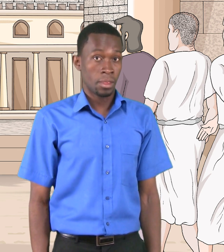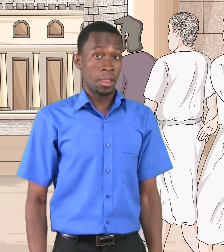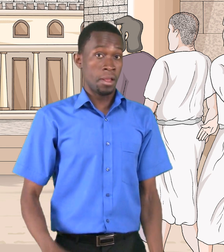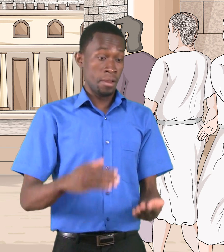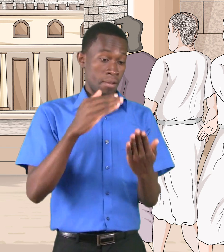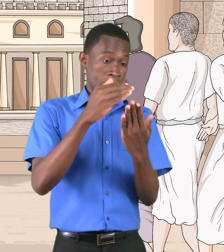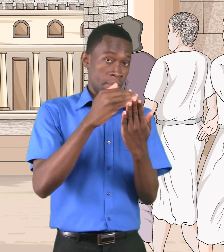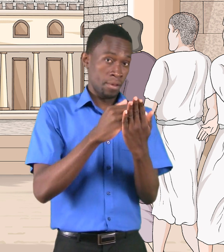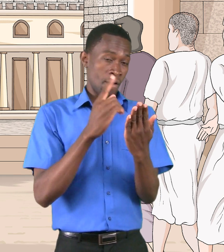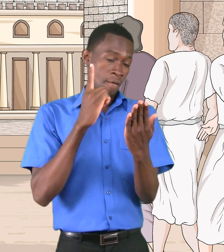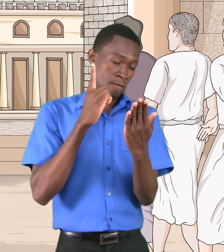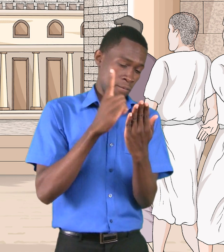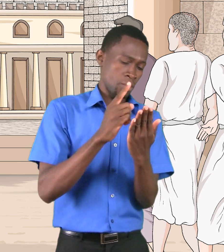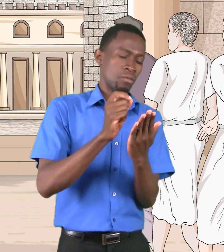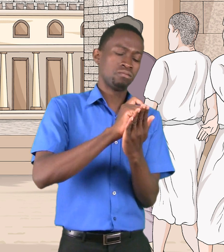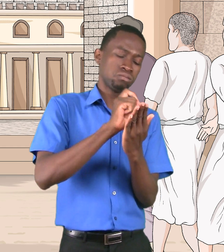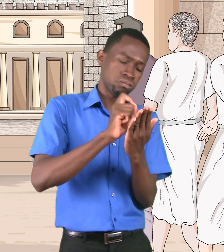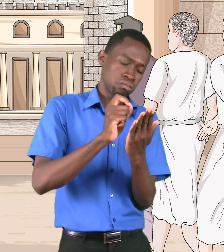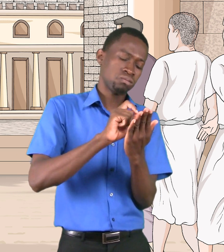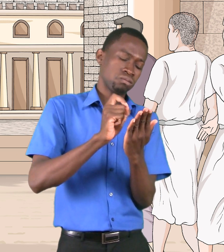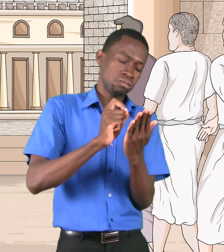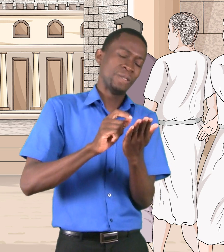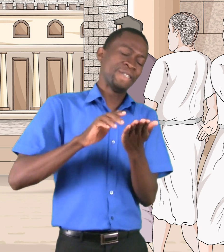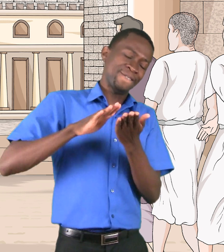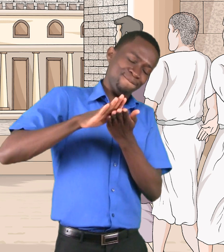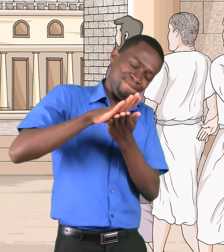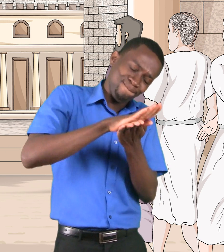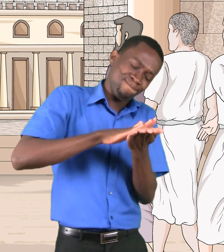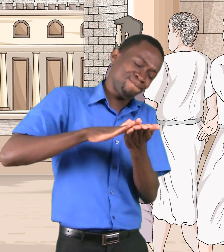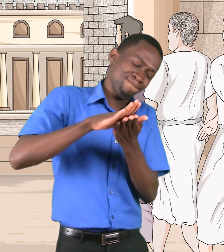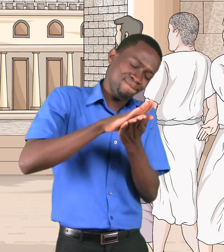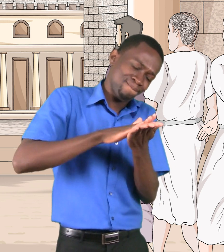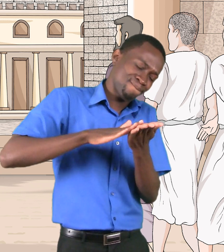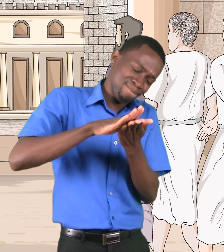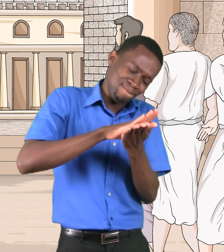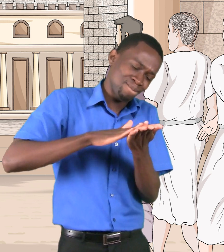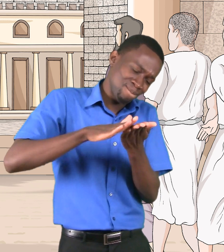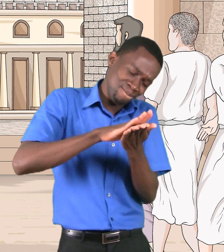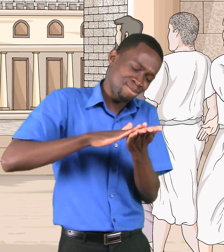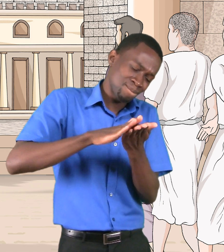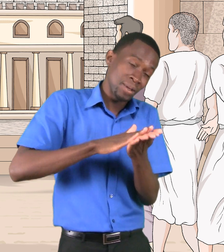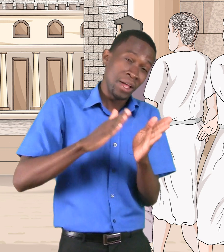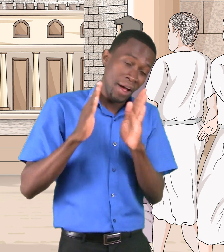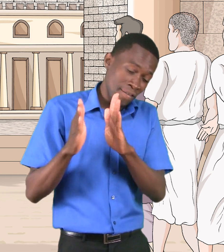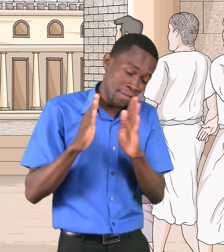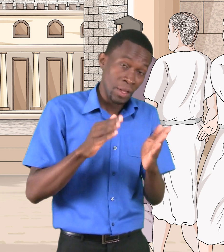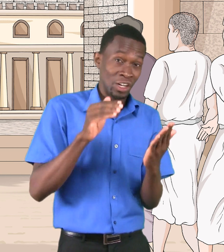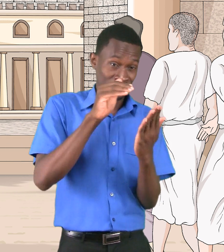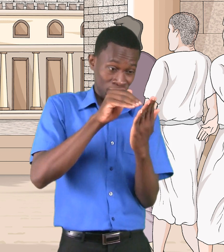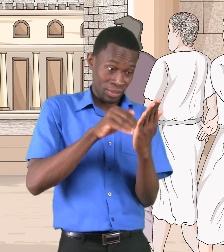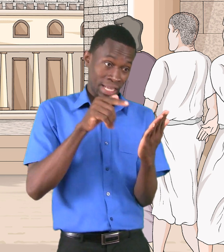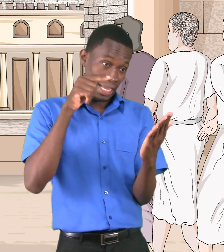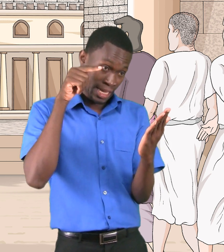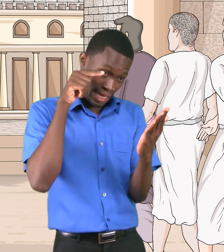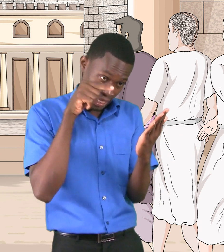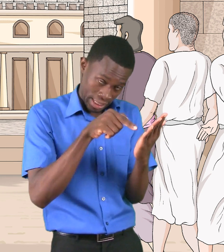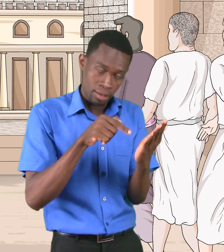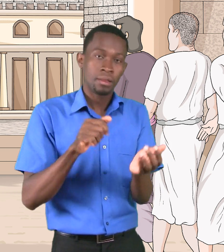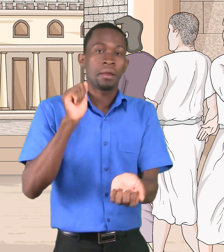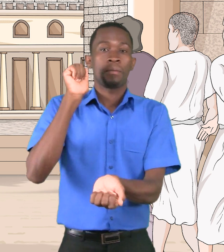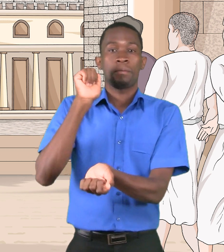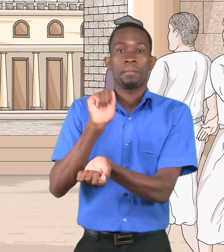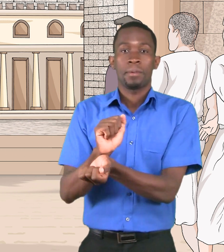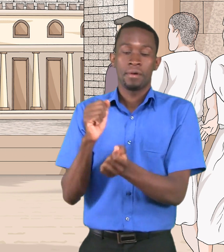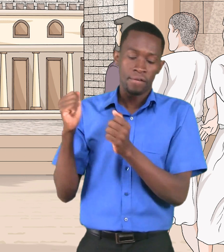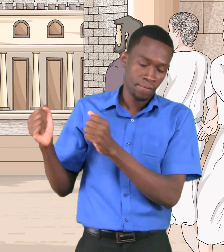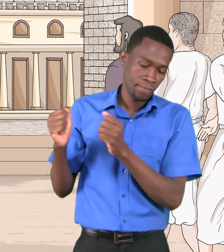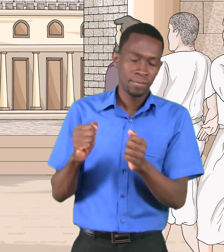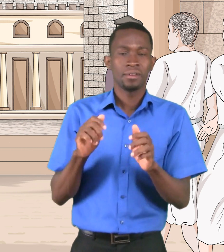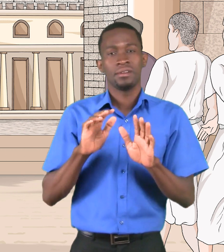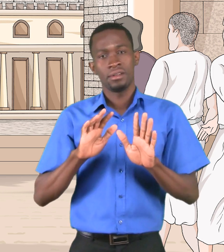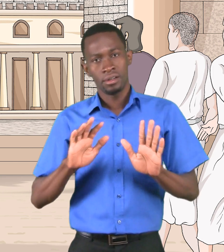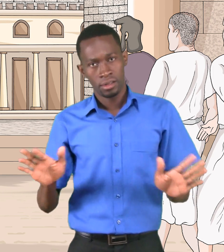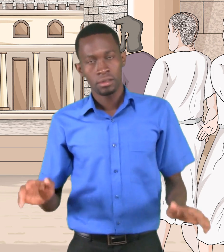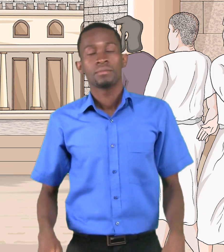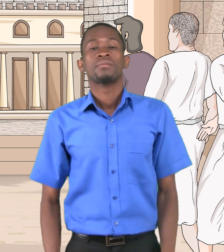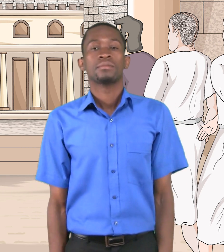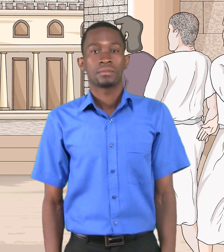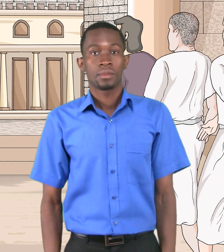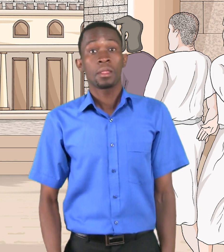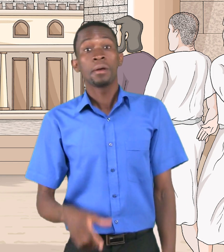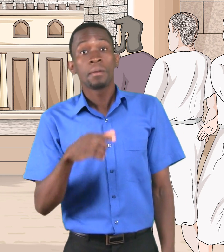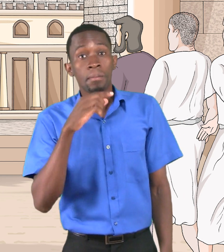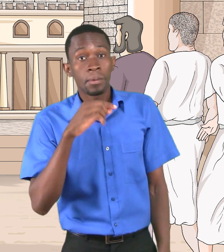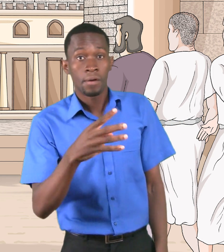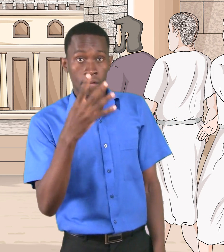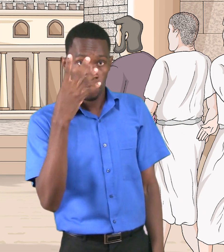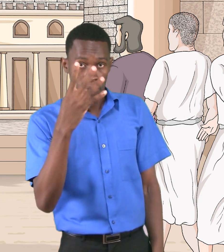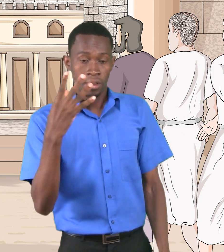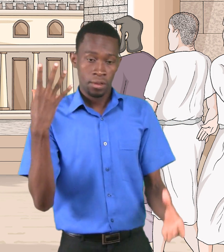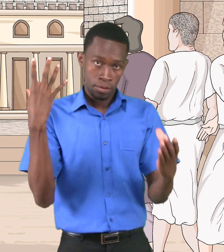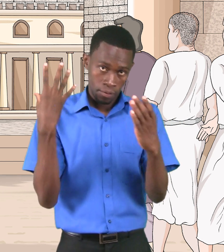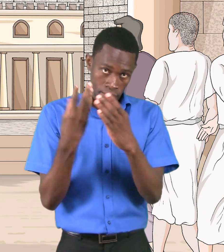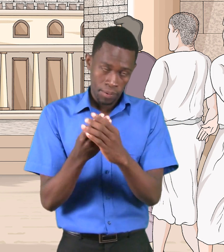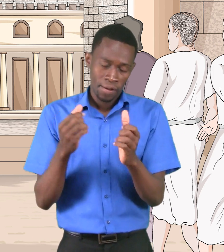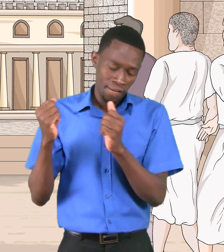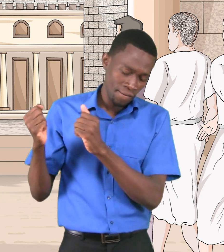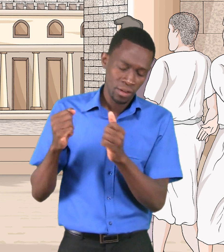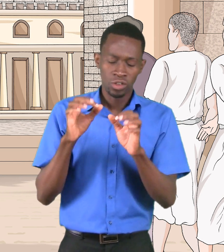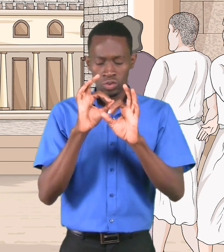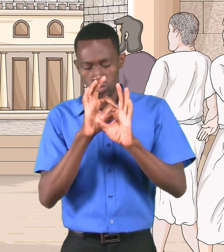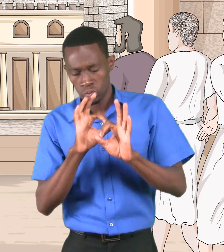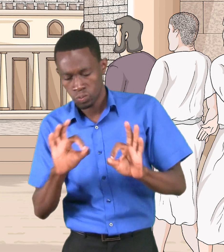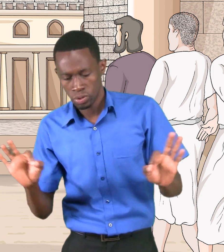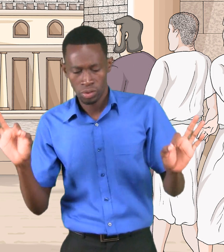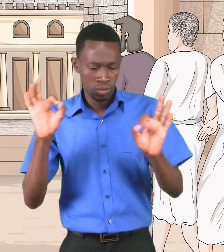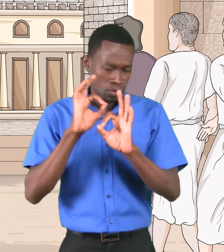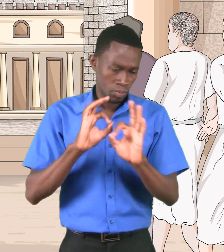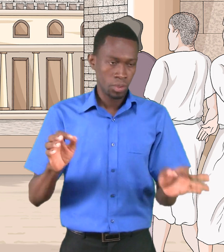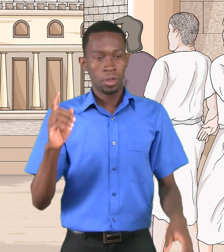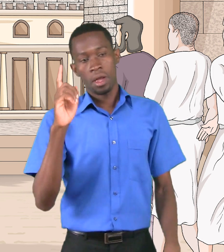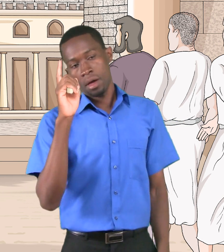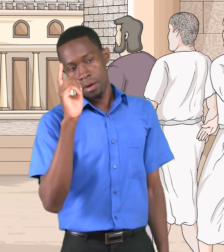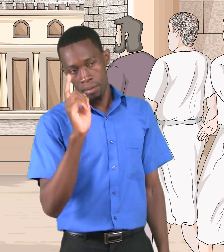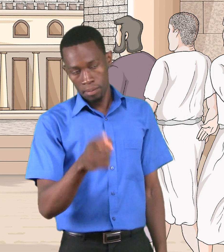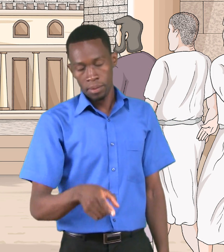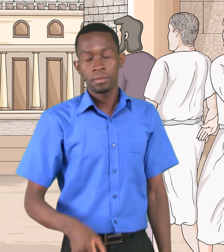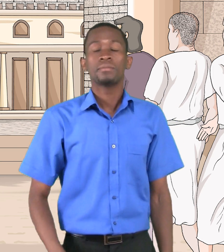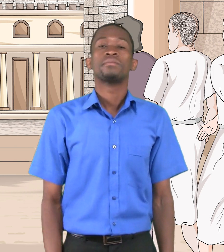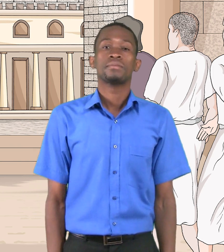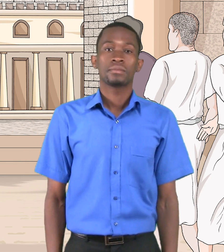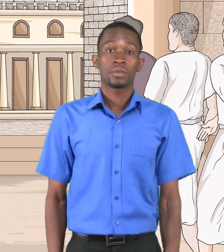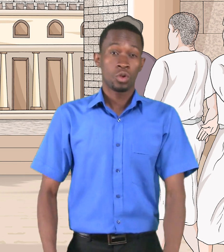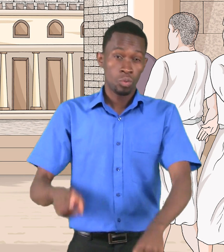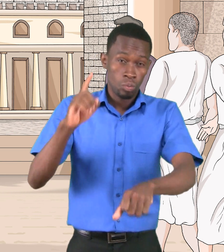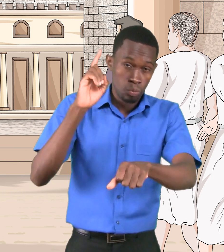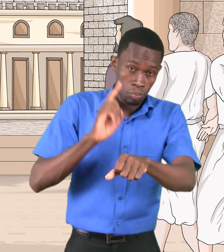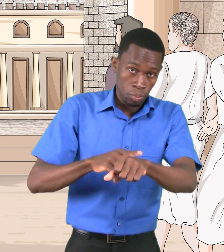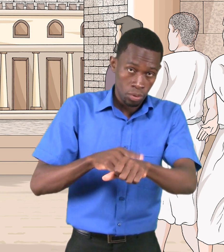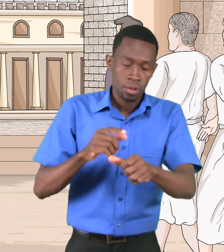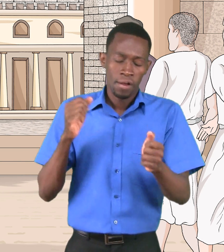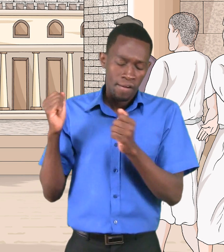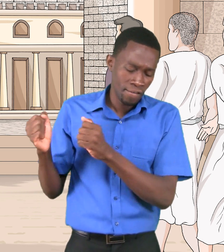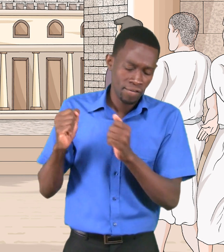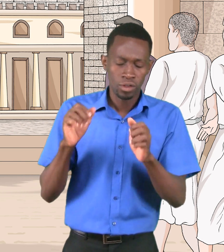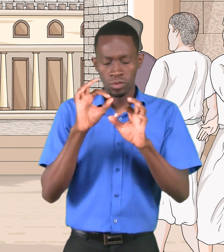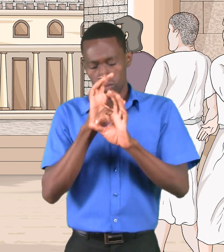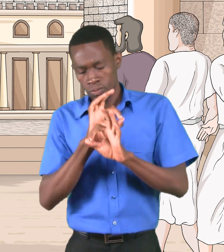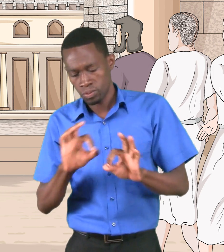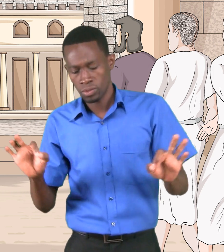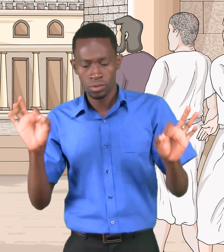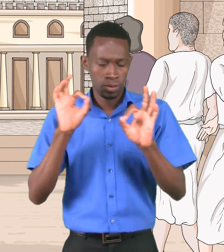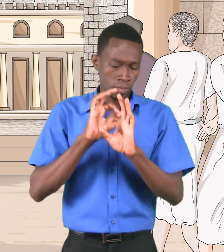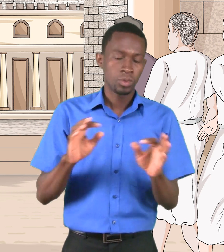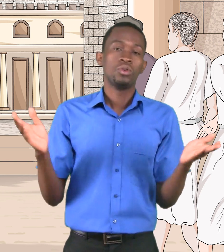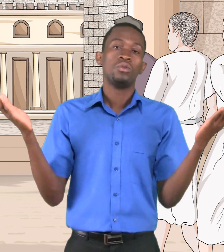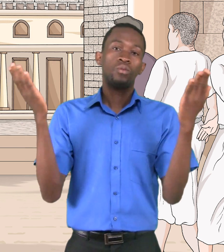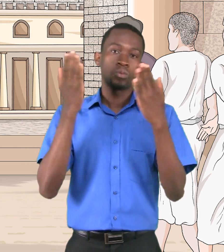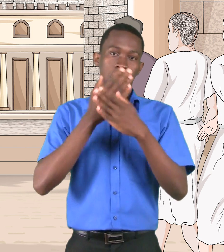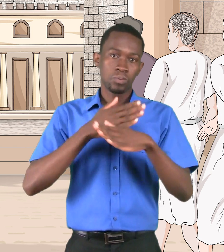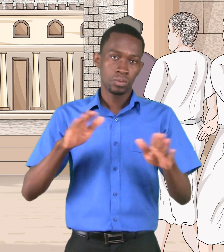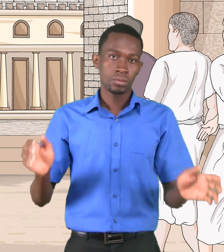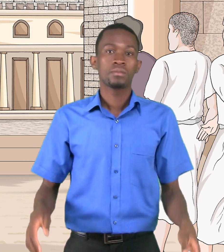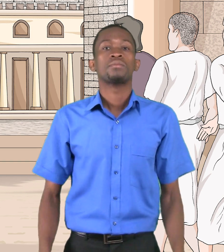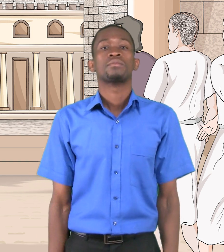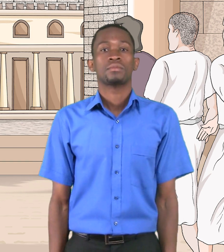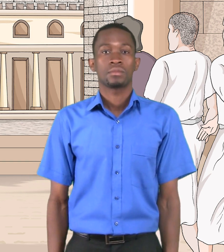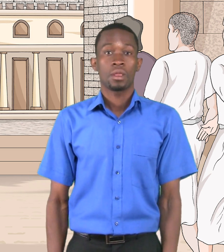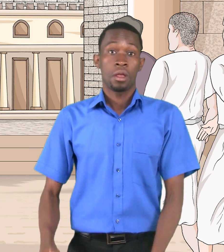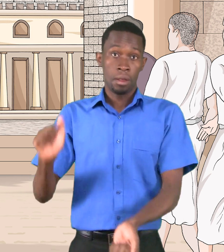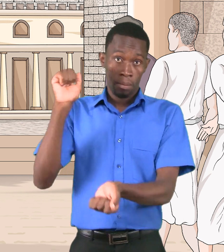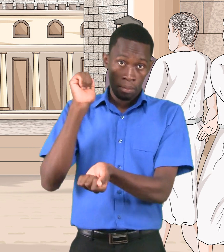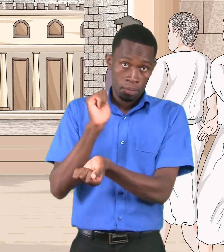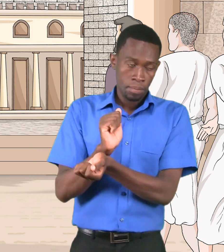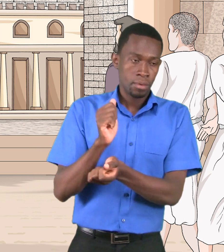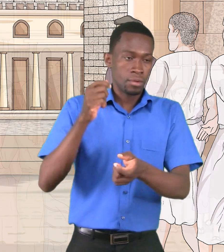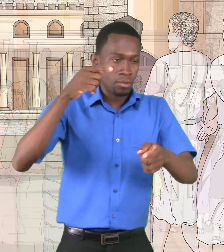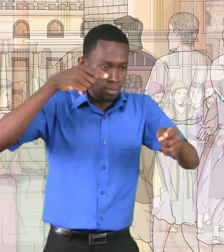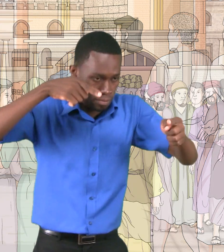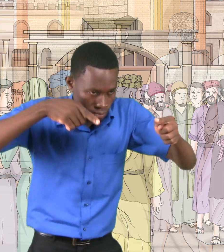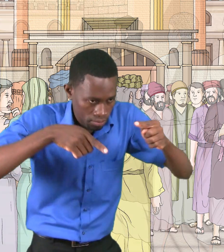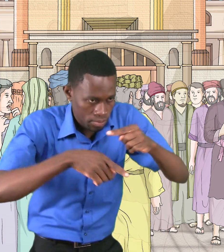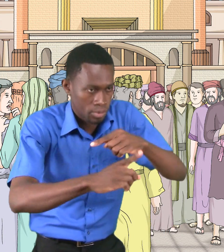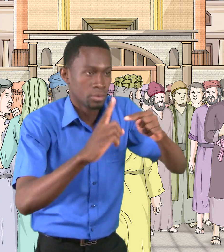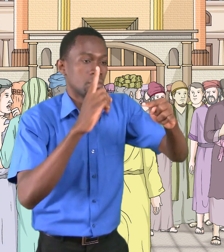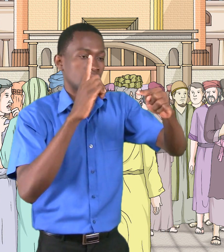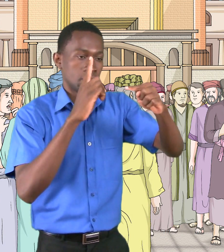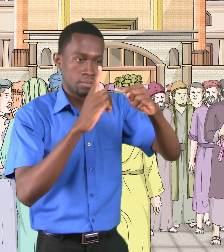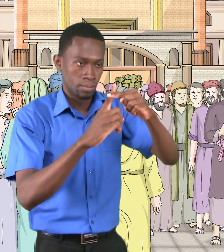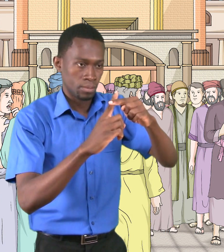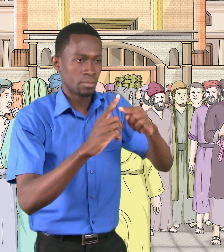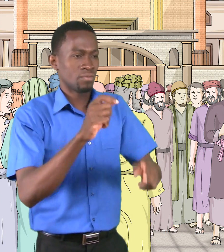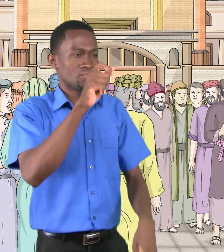So the next day Paul took the men and purified himself along with them.